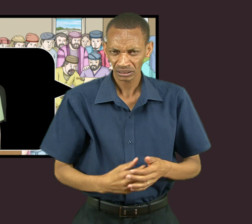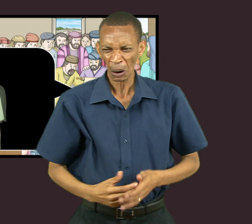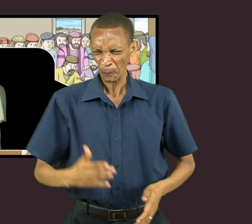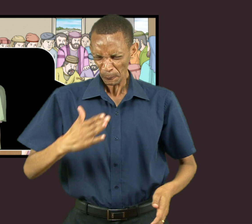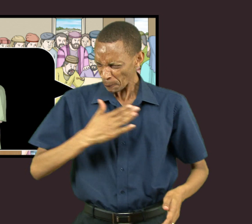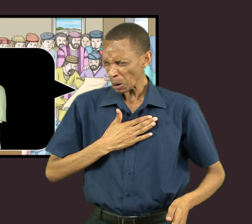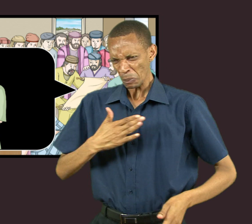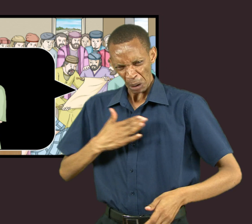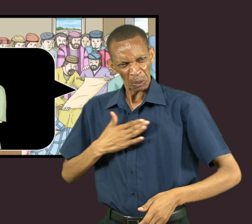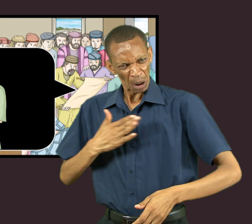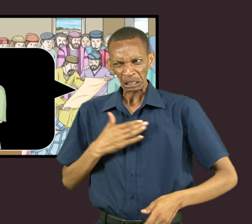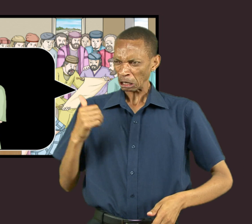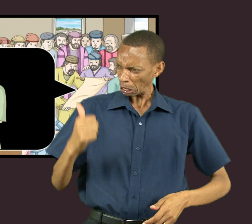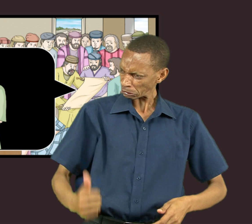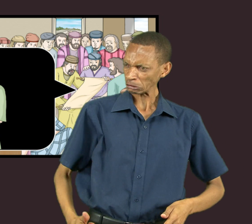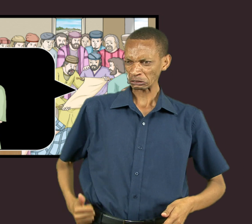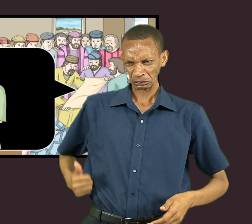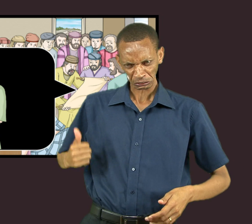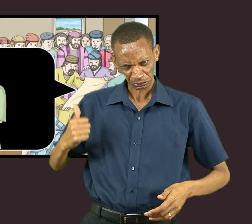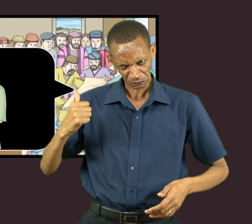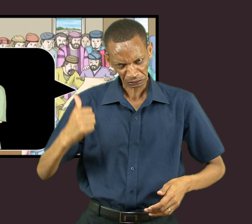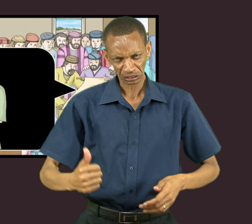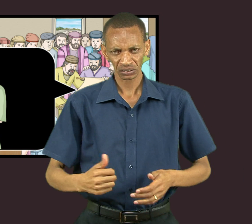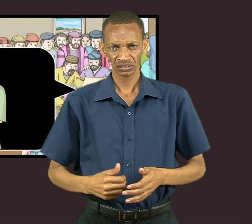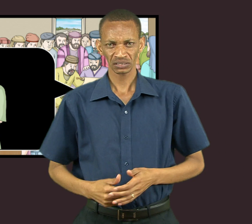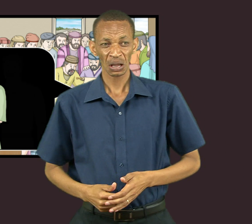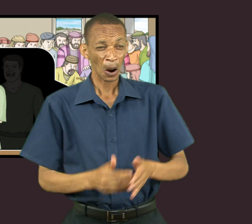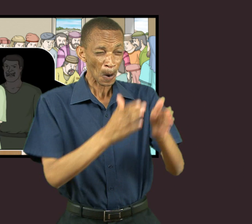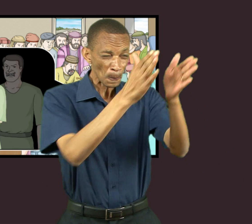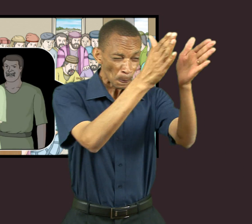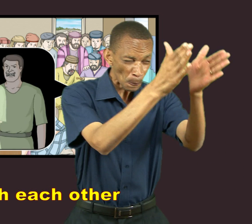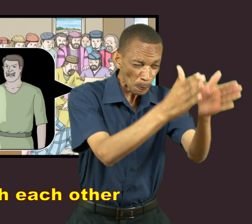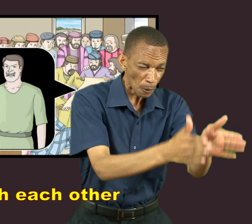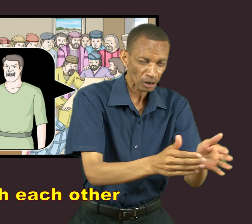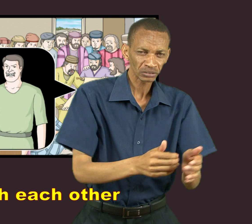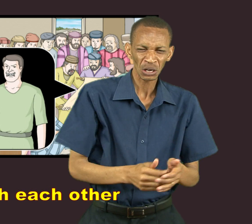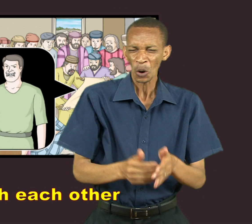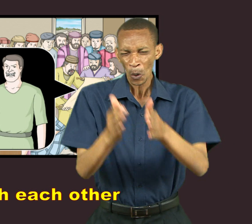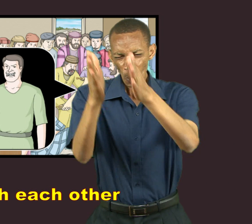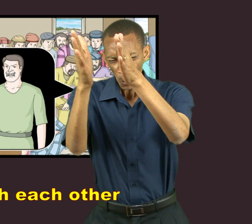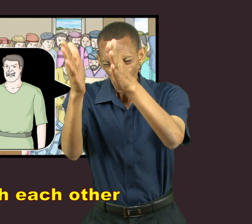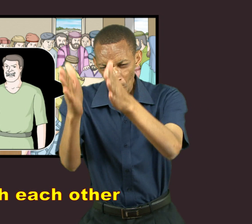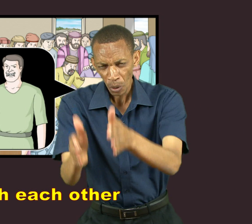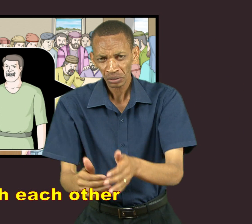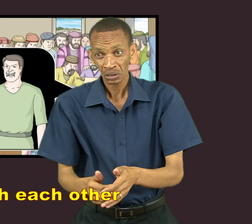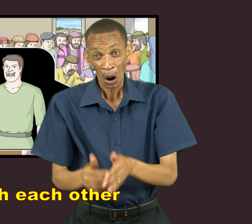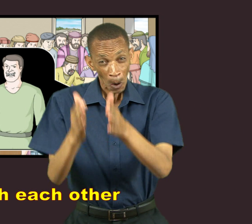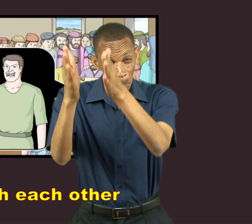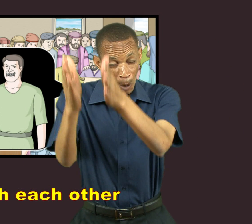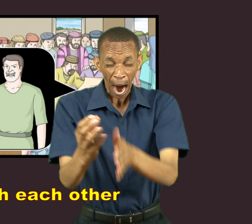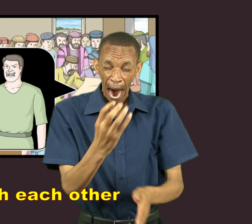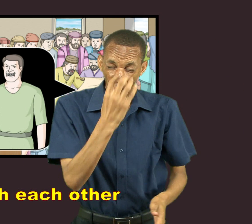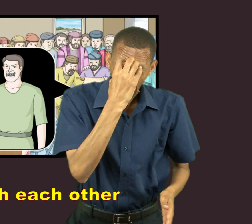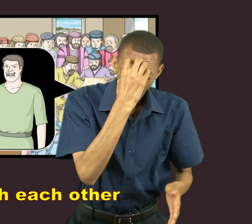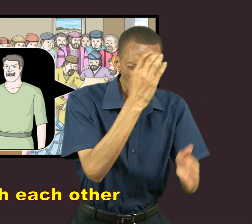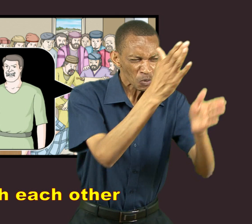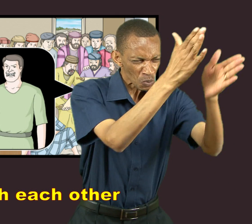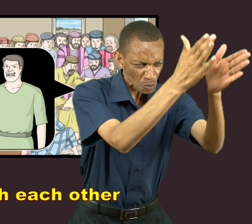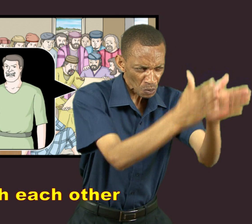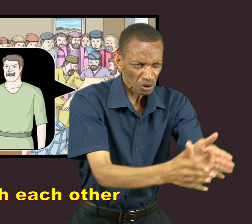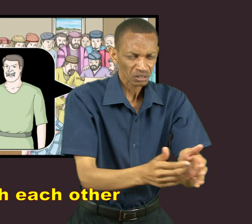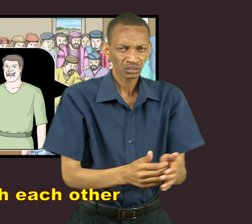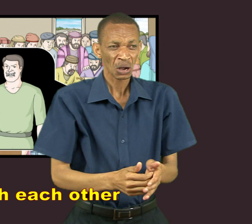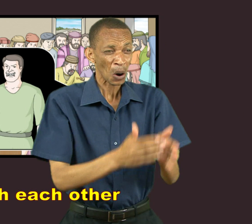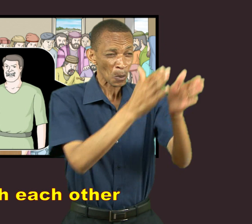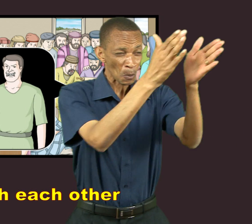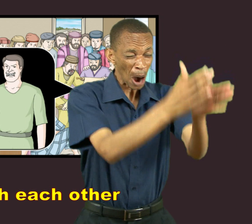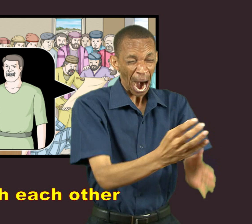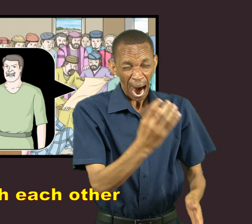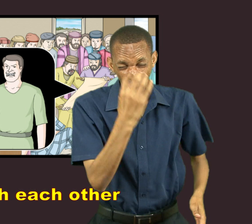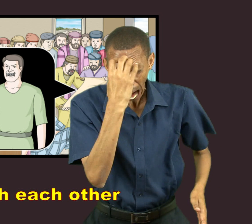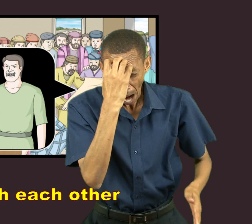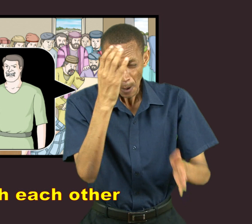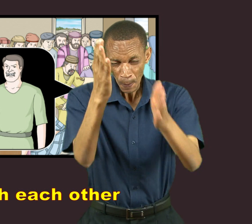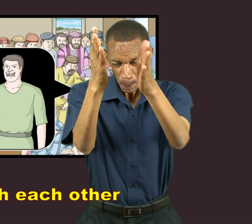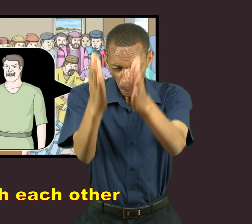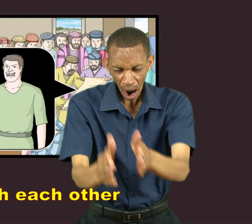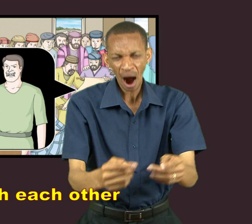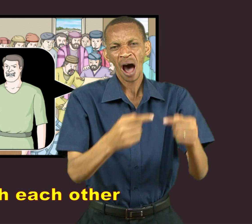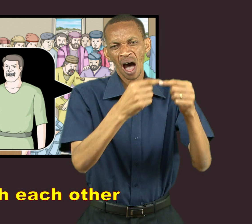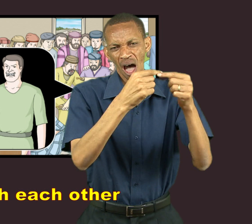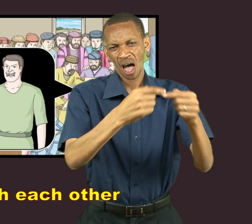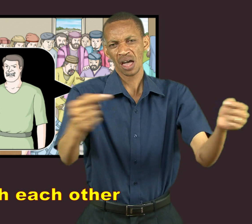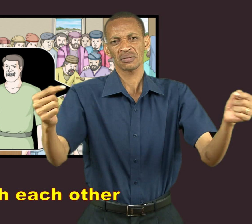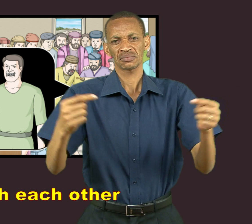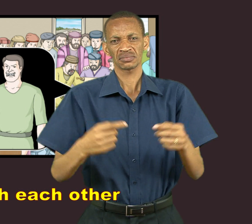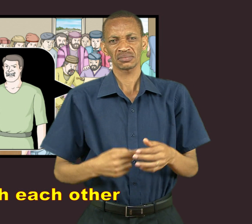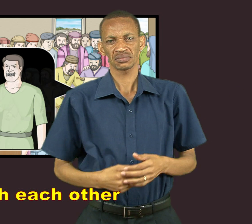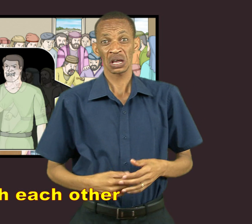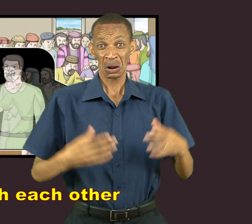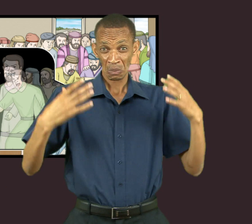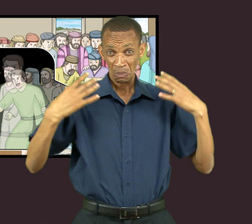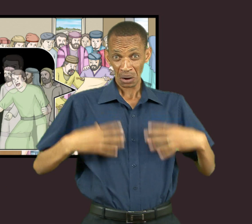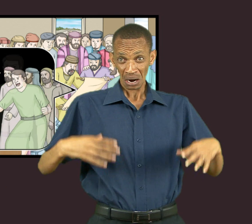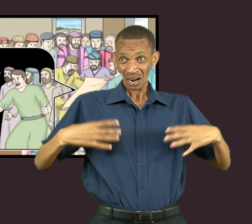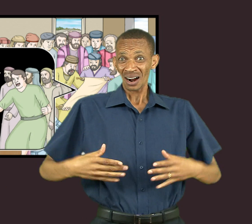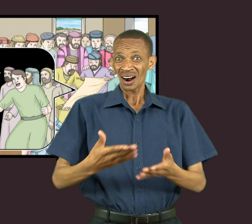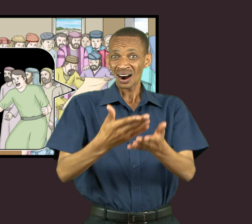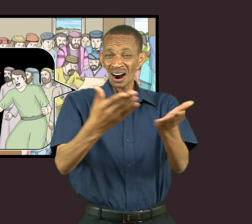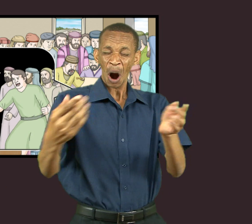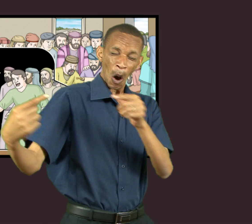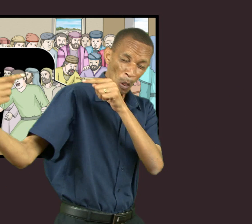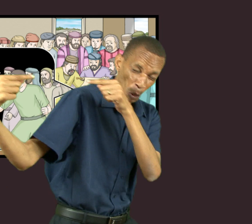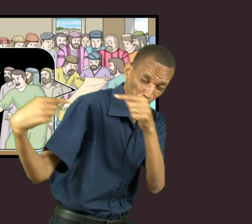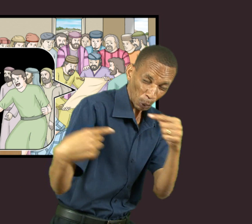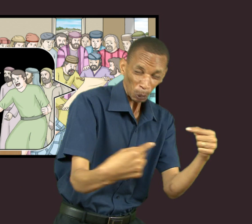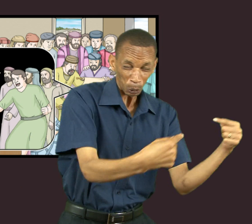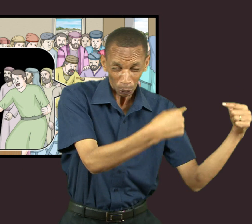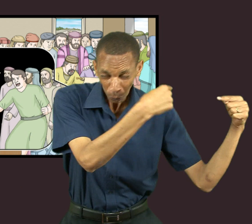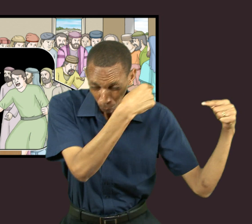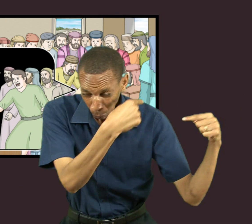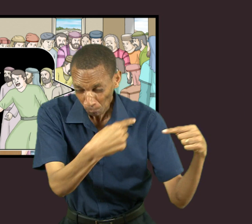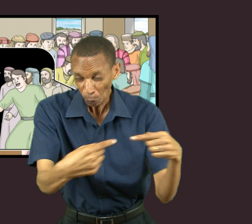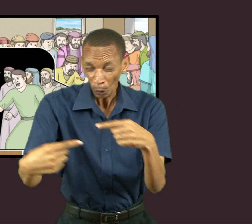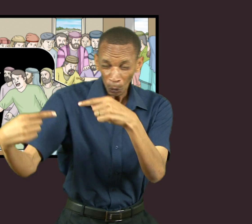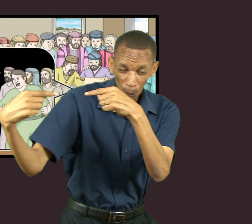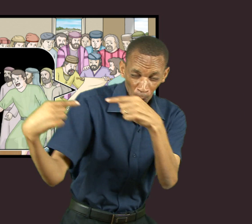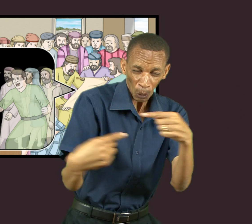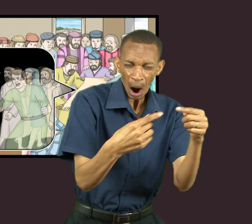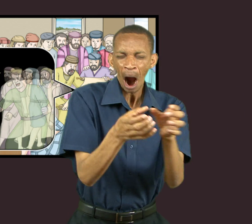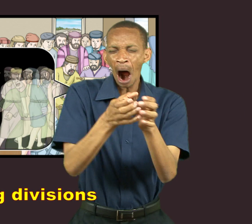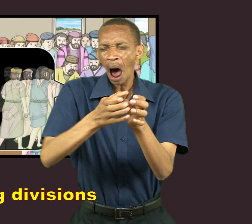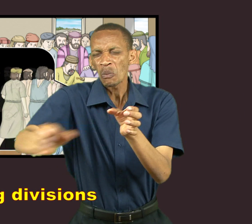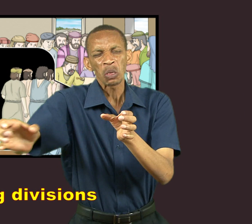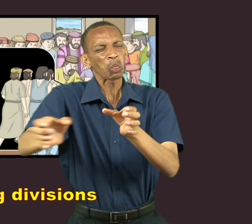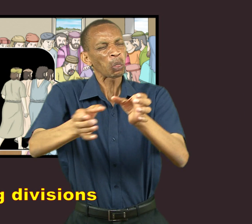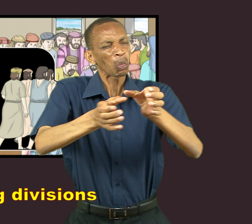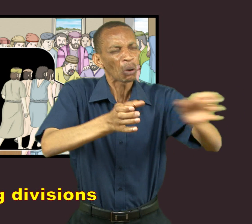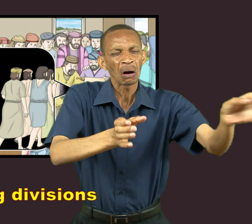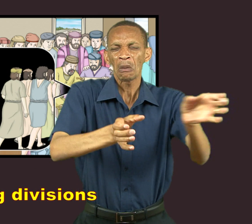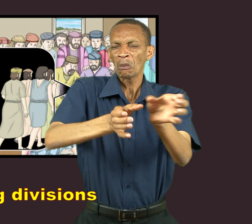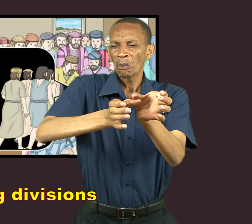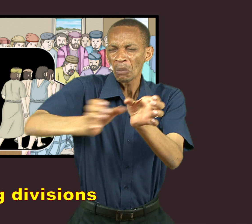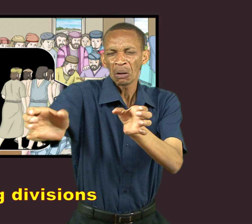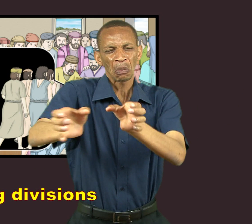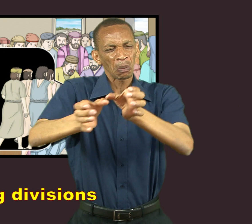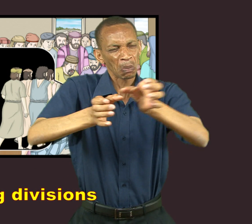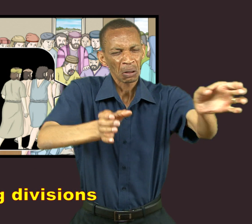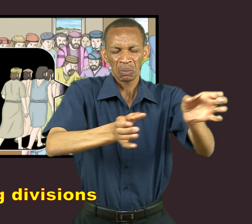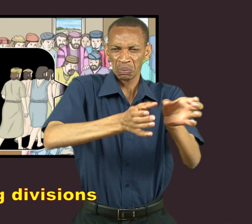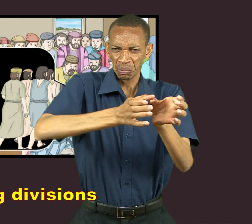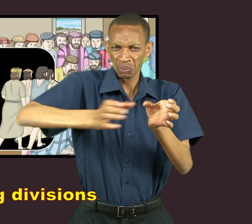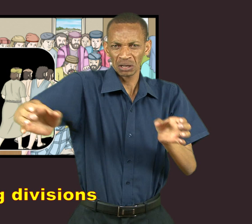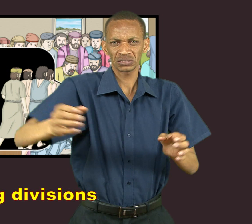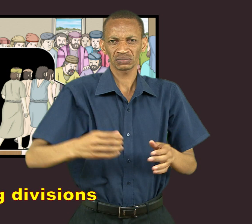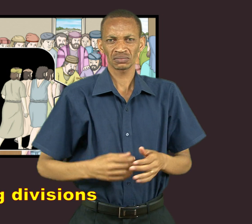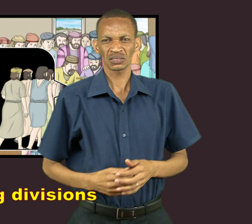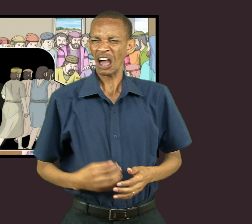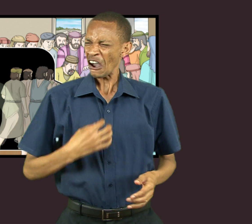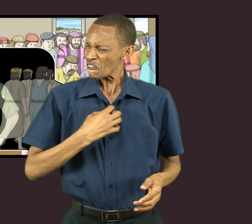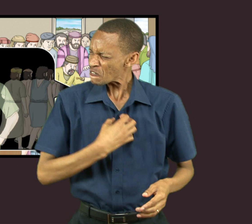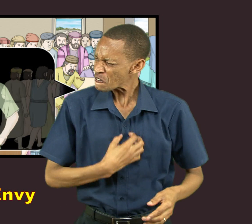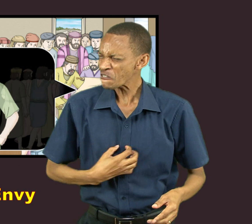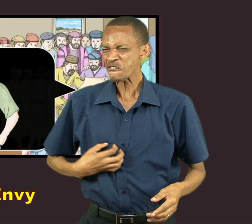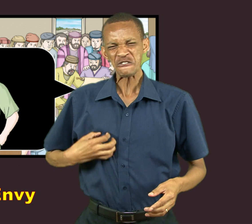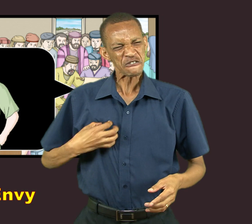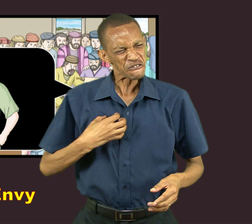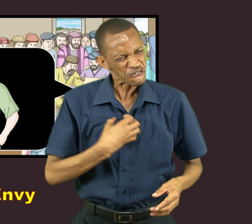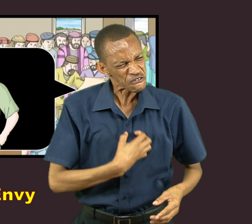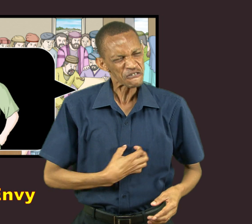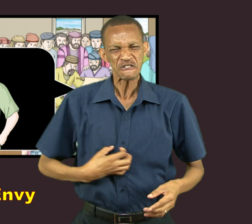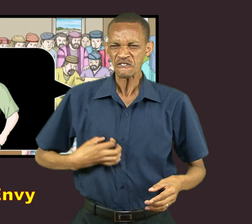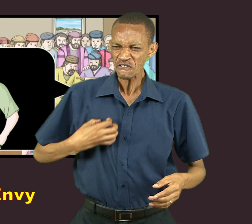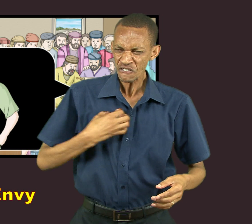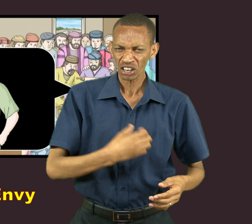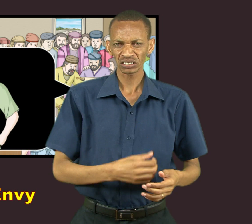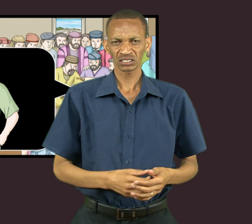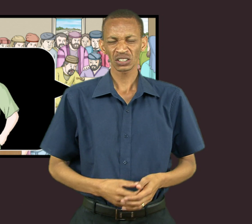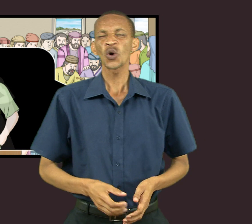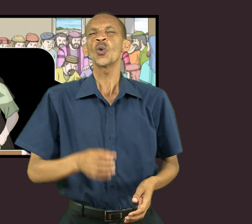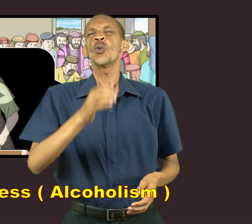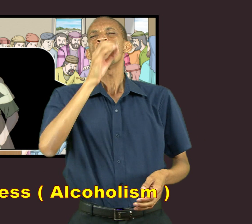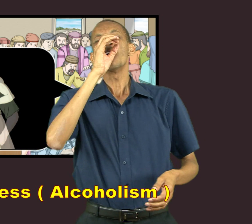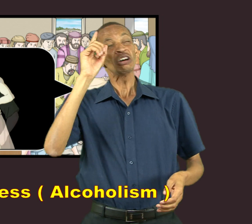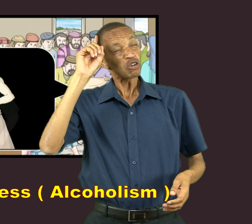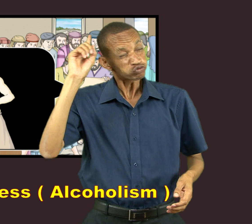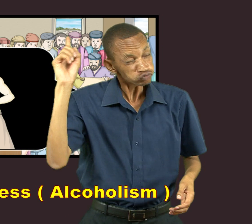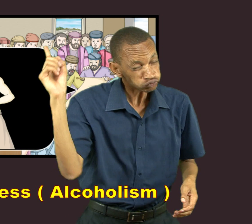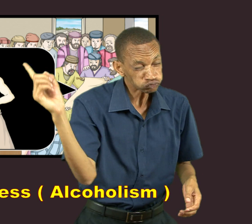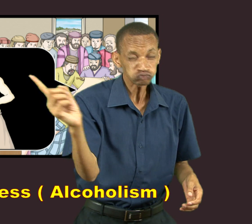rivalries, divisions, factions, and envy;